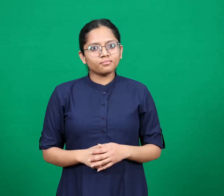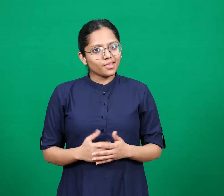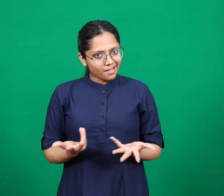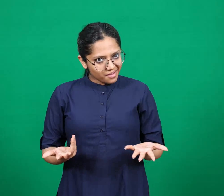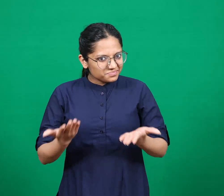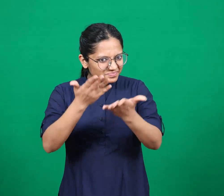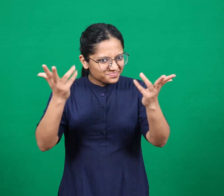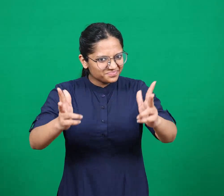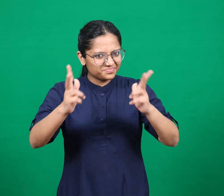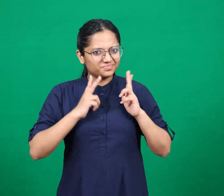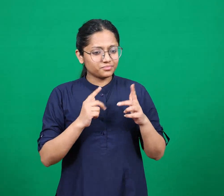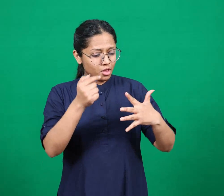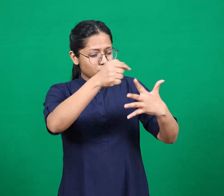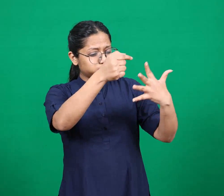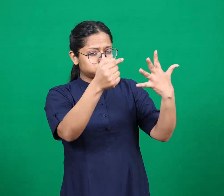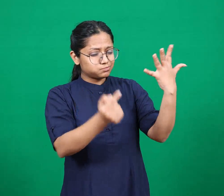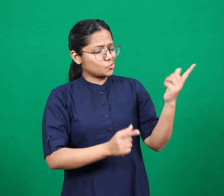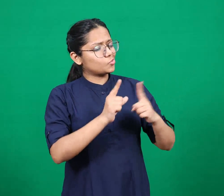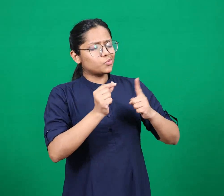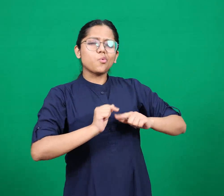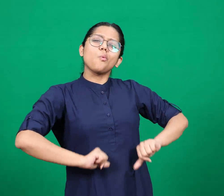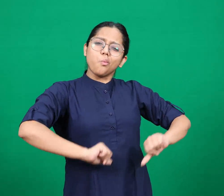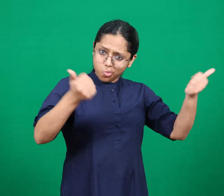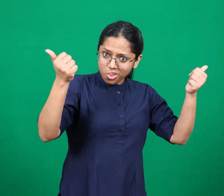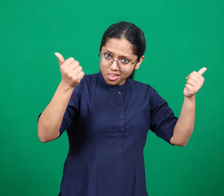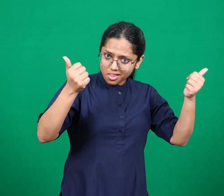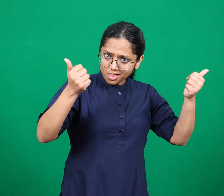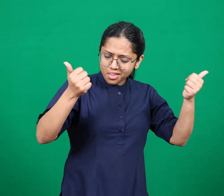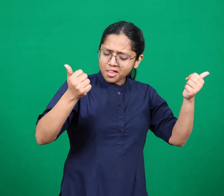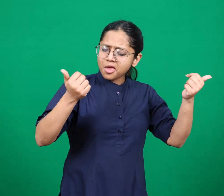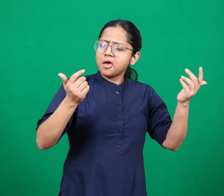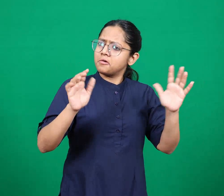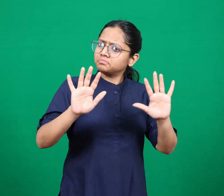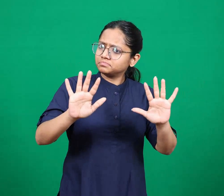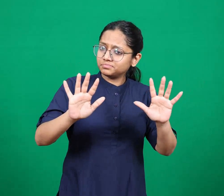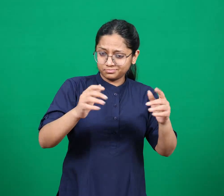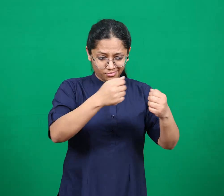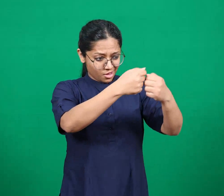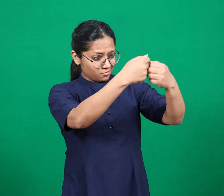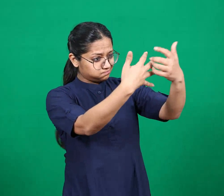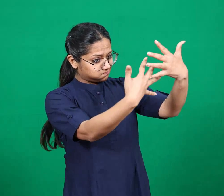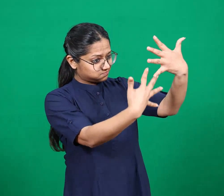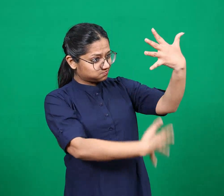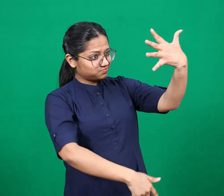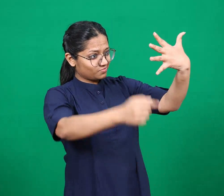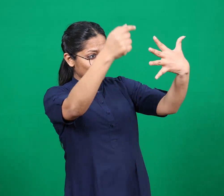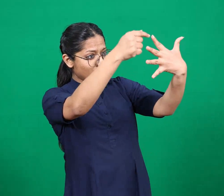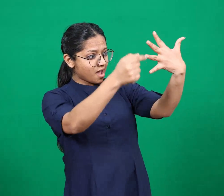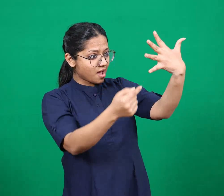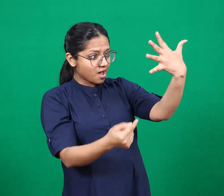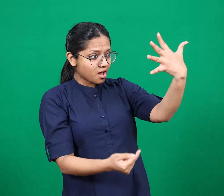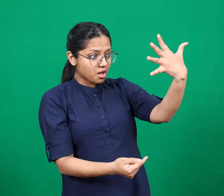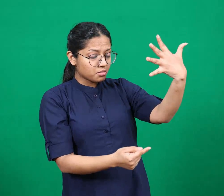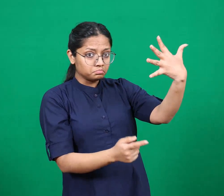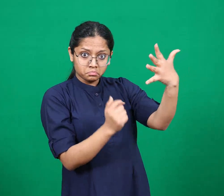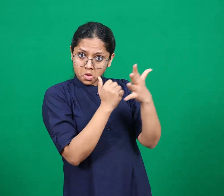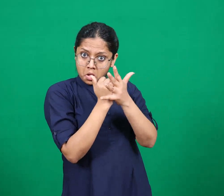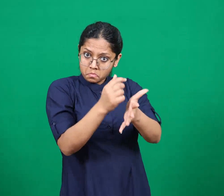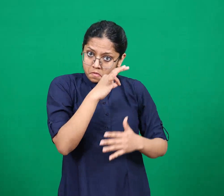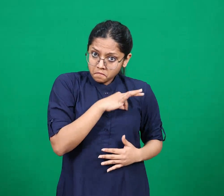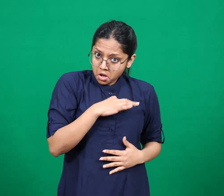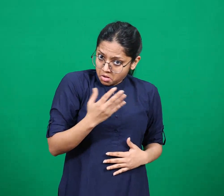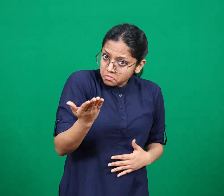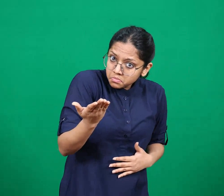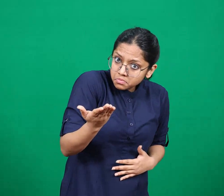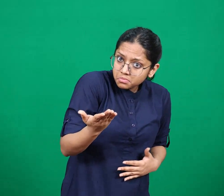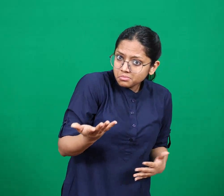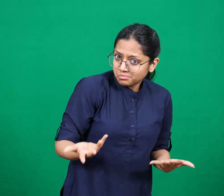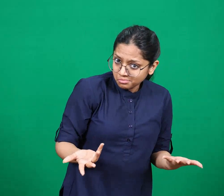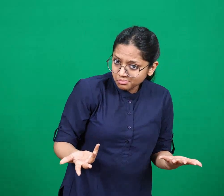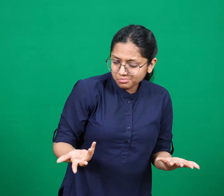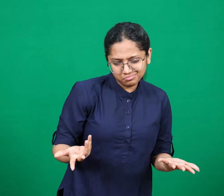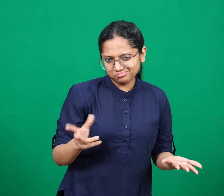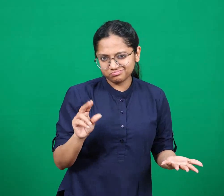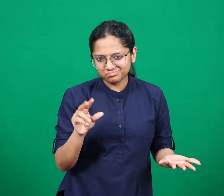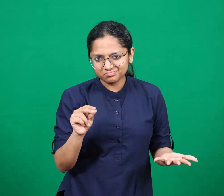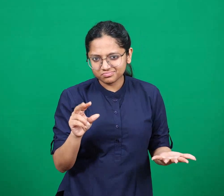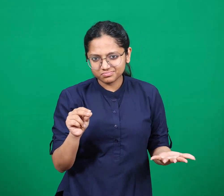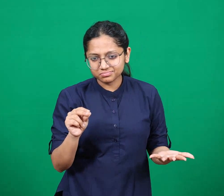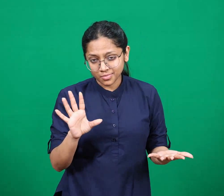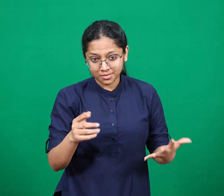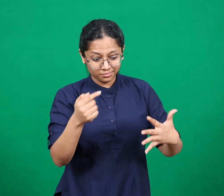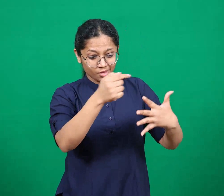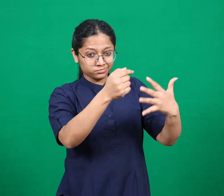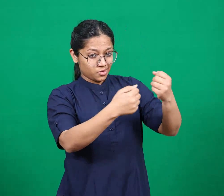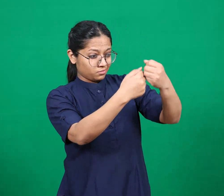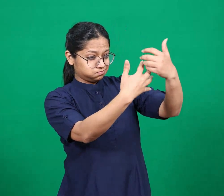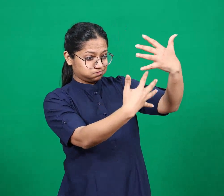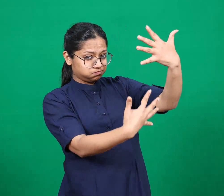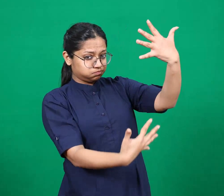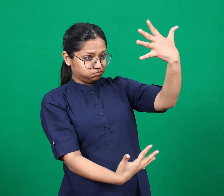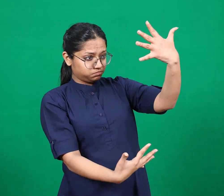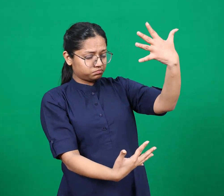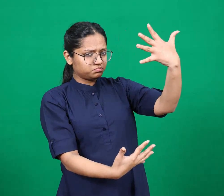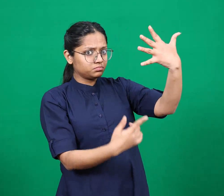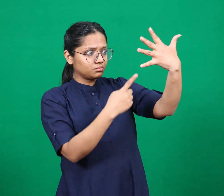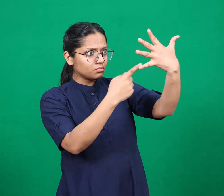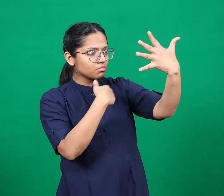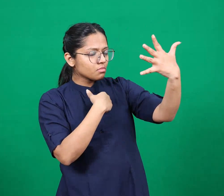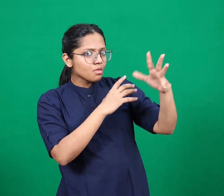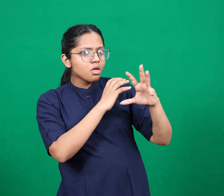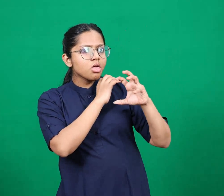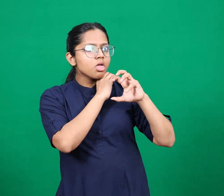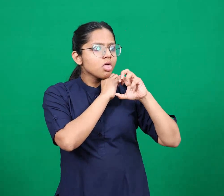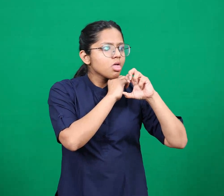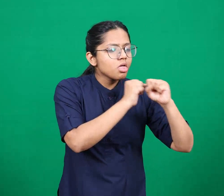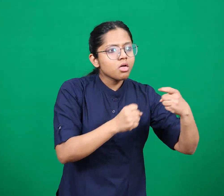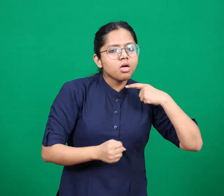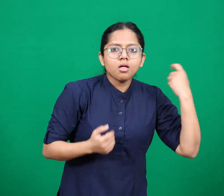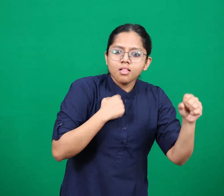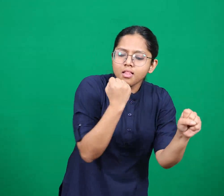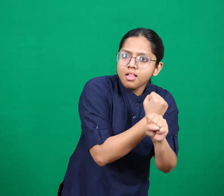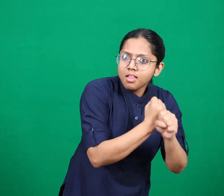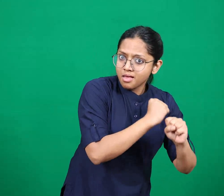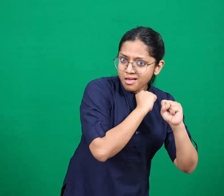"Everything is permissible for me," but not everything is beneficial.